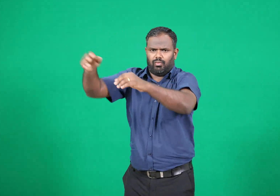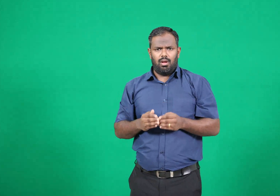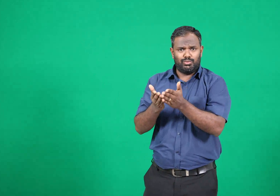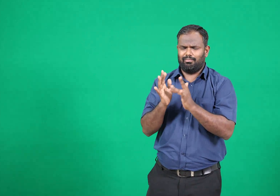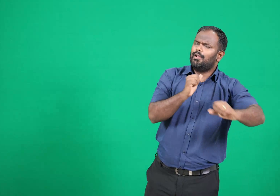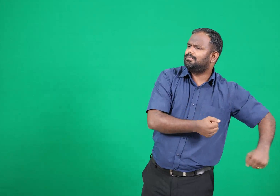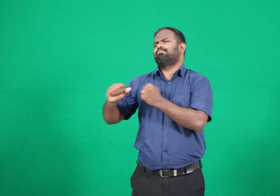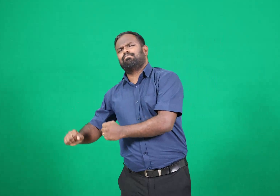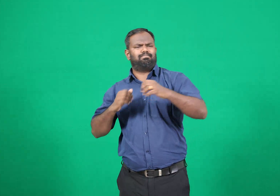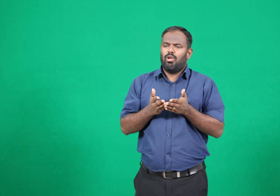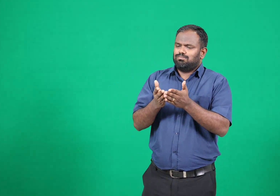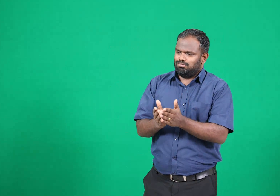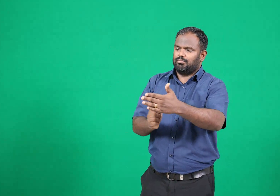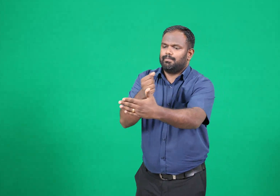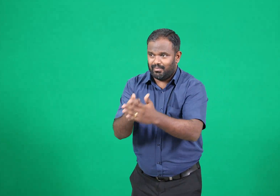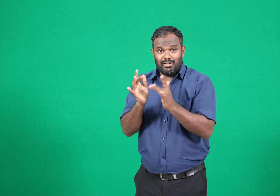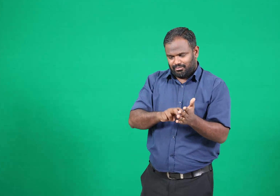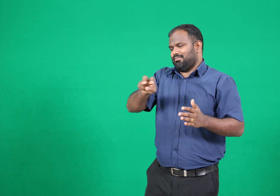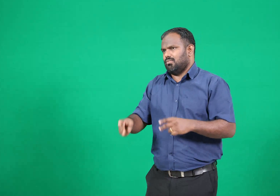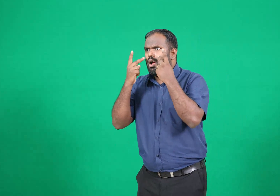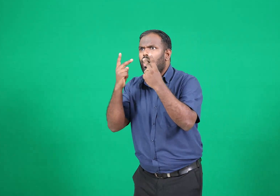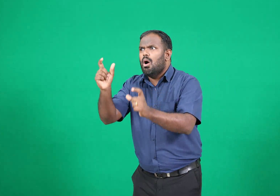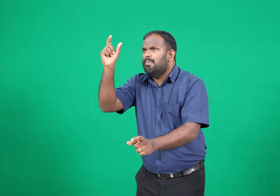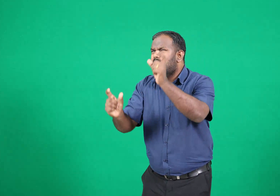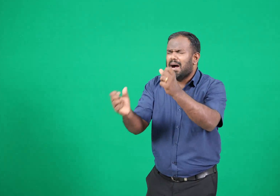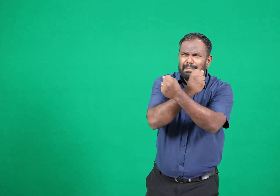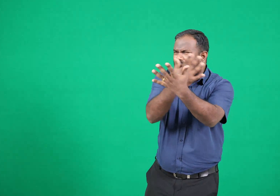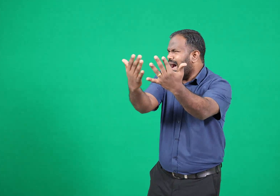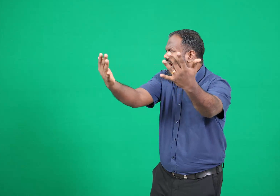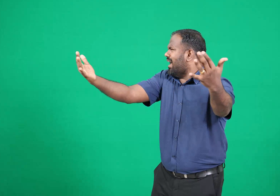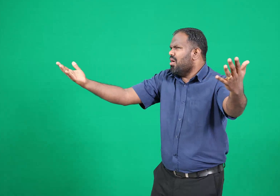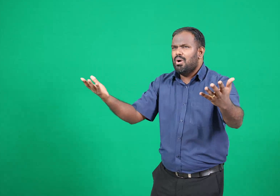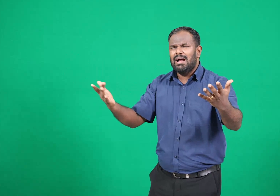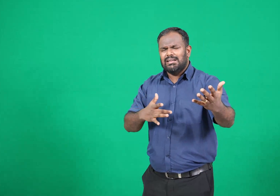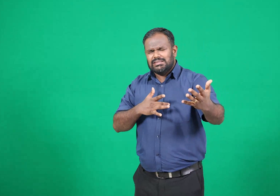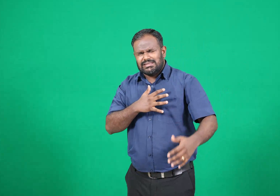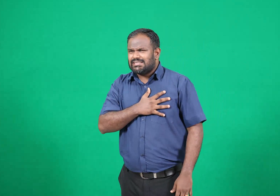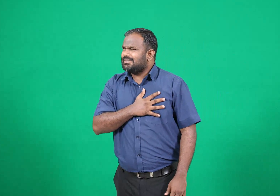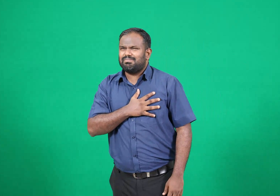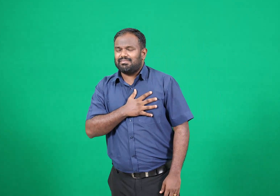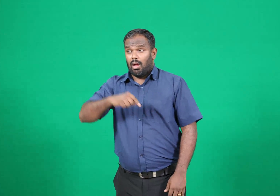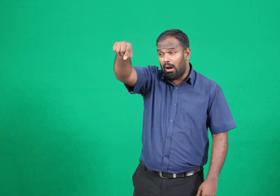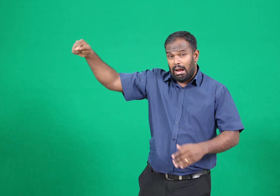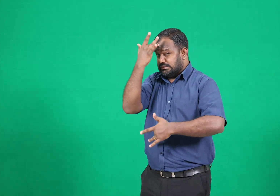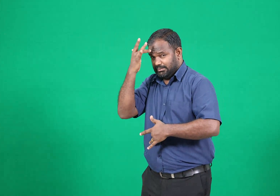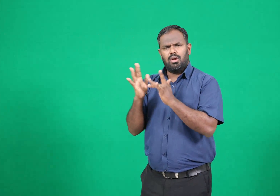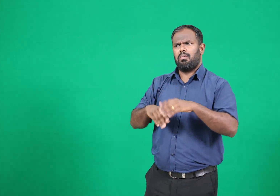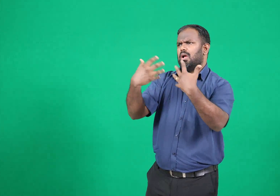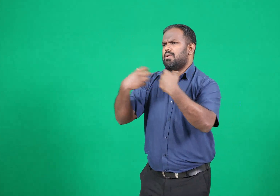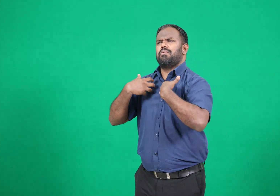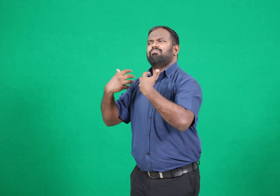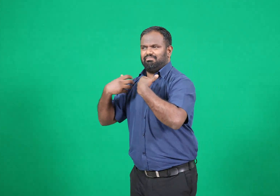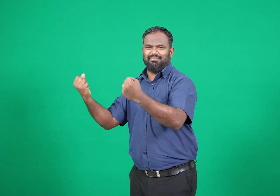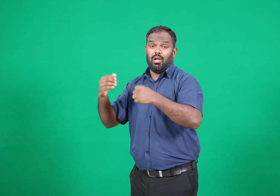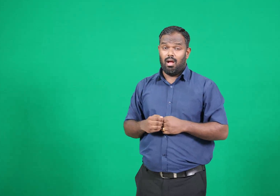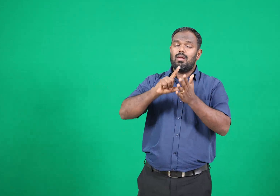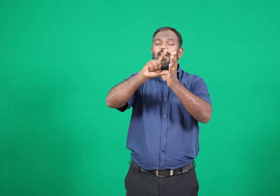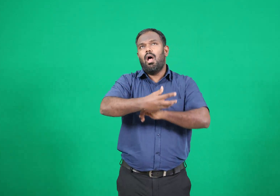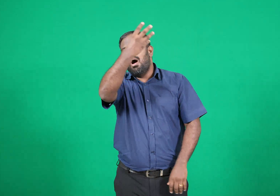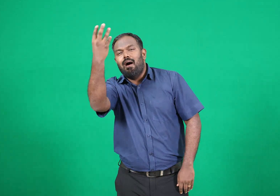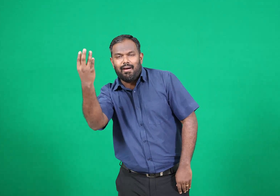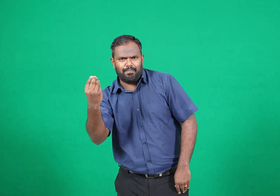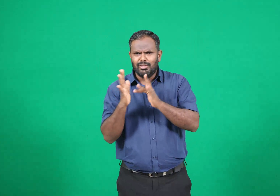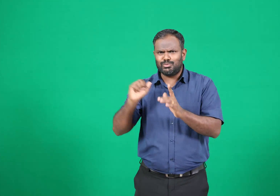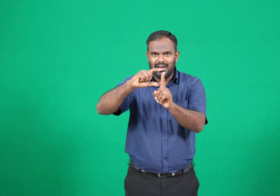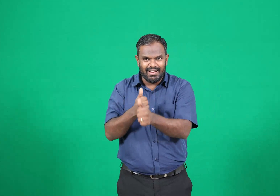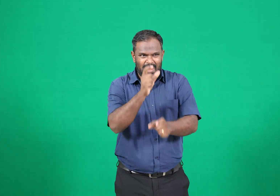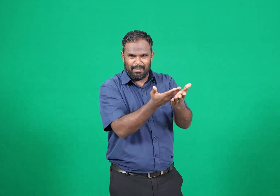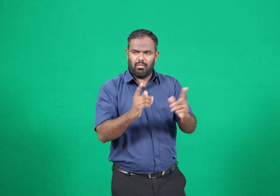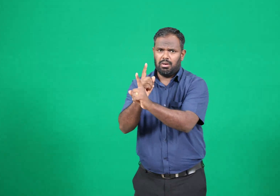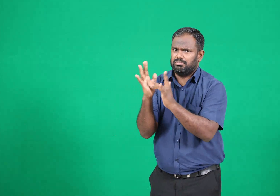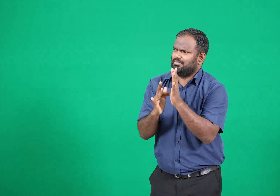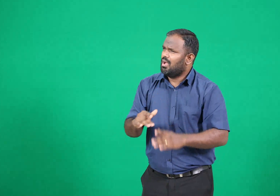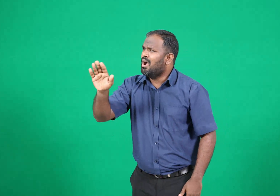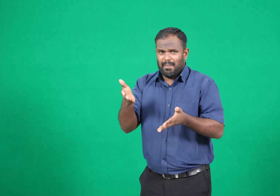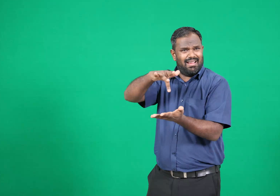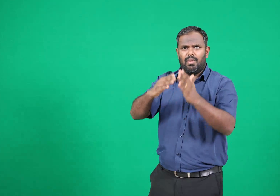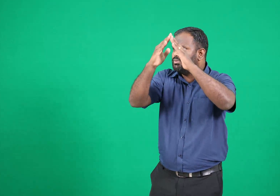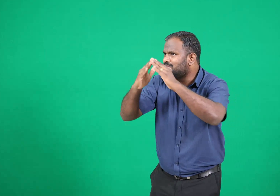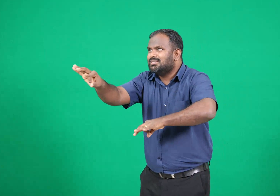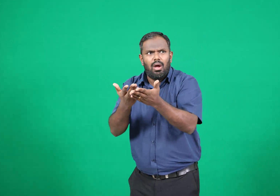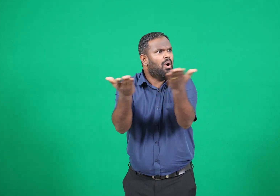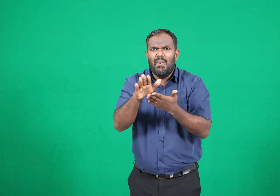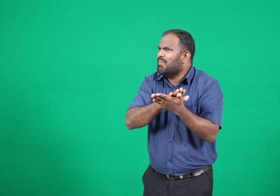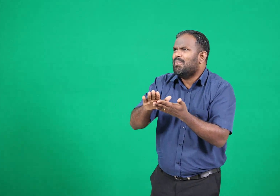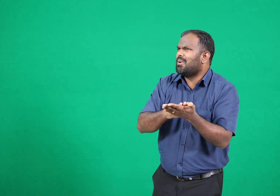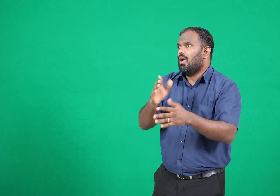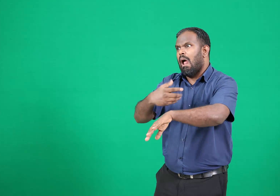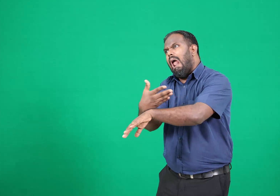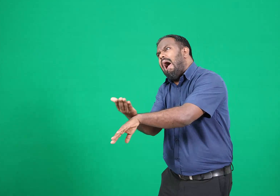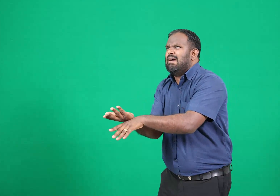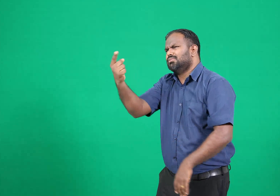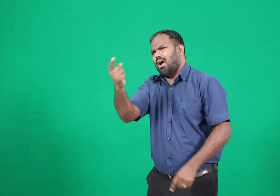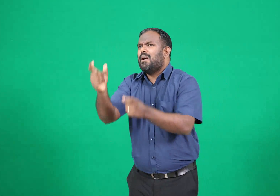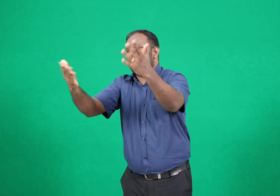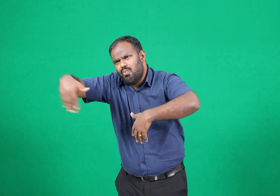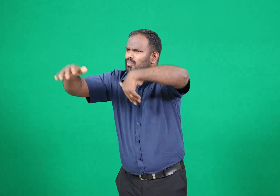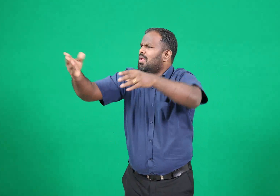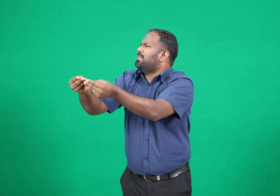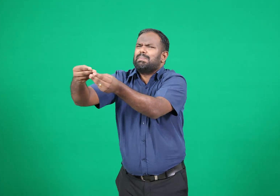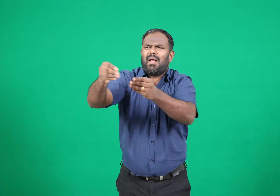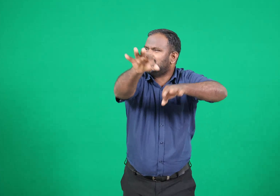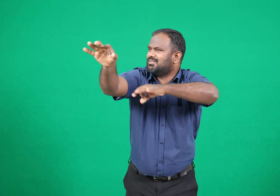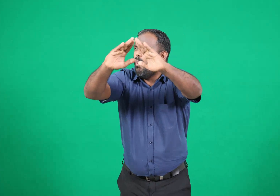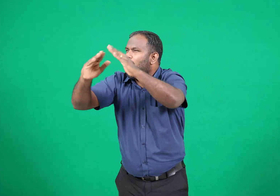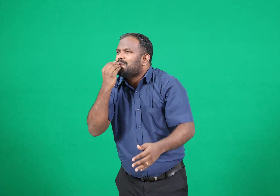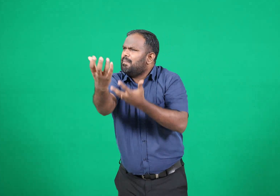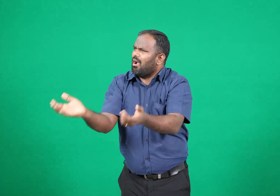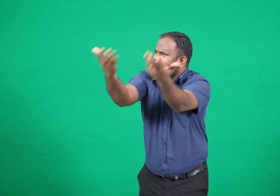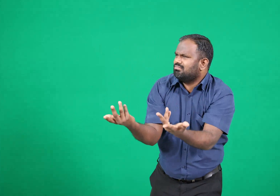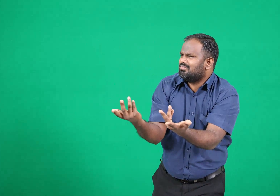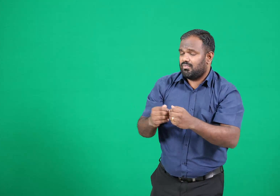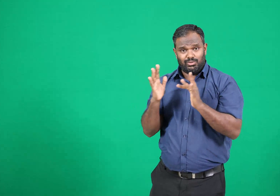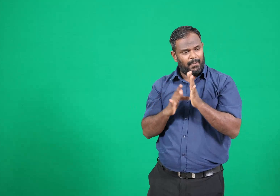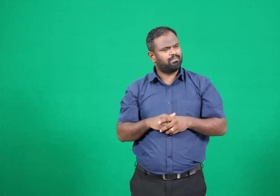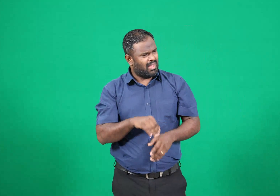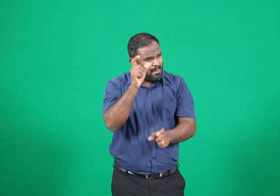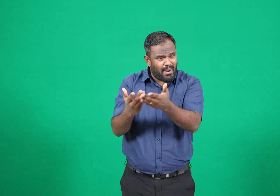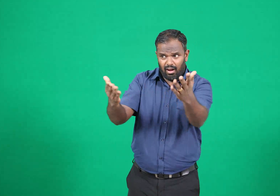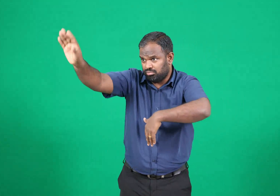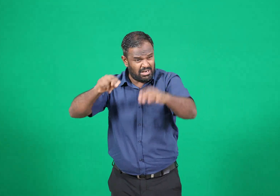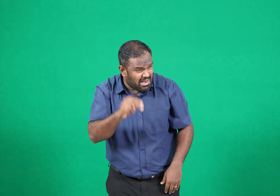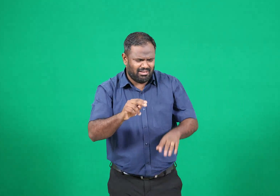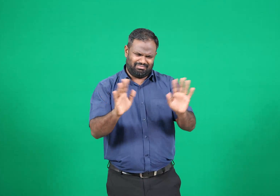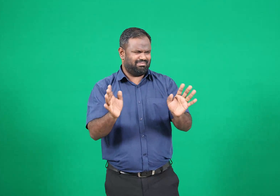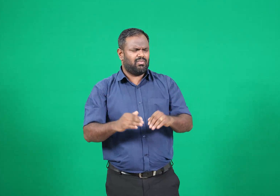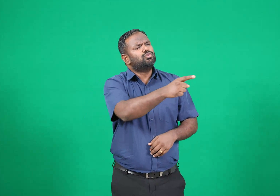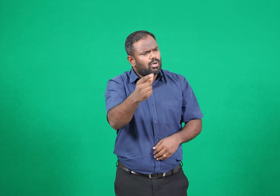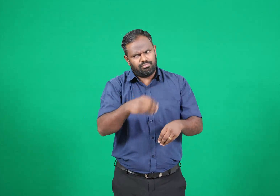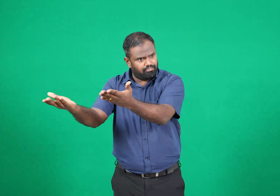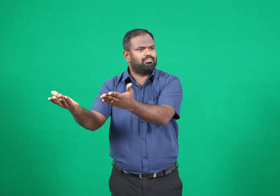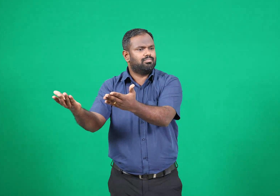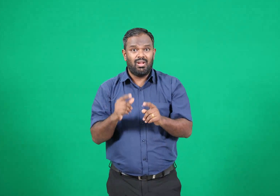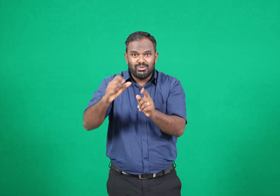When evening came, the disciples came to Him and said, "This is a desolate place, and the hour is already late. Dismiss the crowds so they can go to the villages and buy themselves some food." "They do not need to go away," Jesus replied. " You give them something to eat."